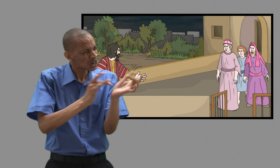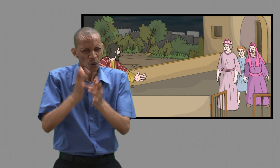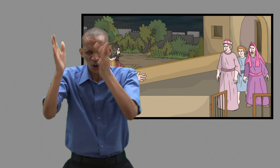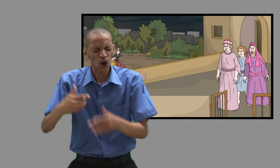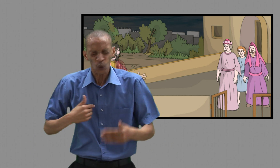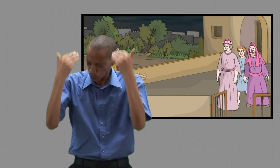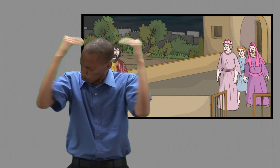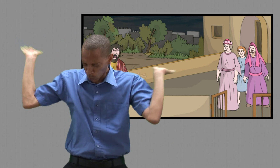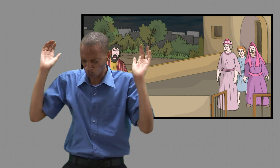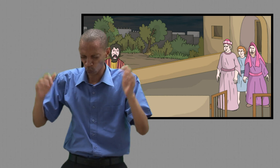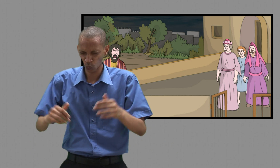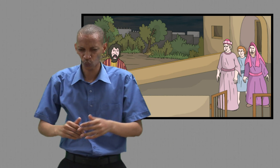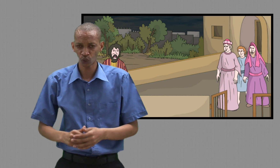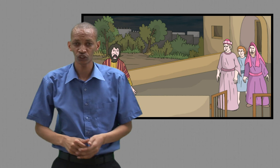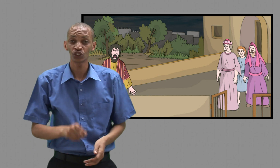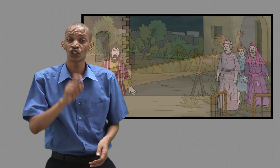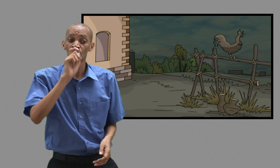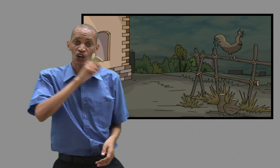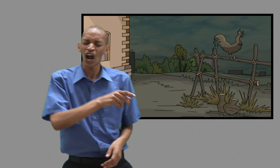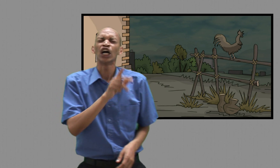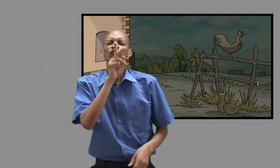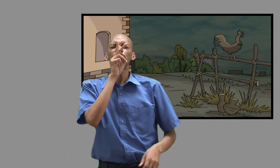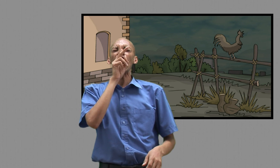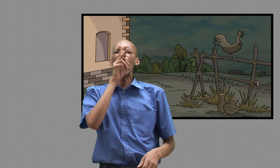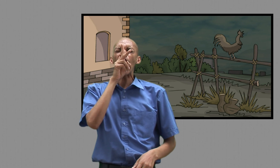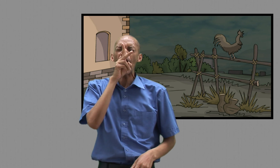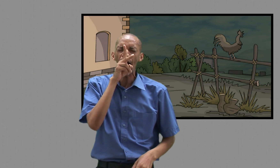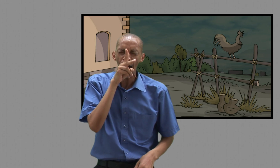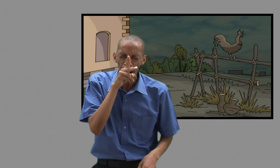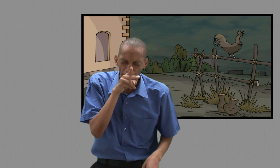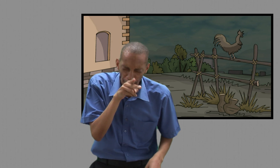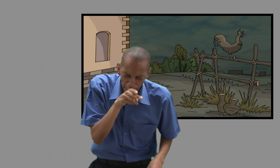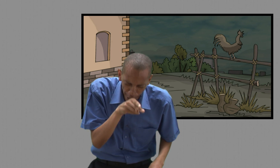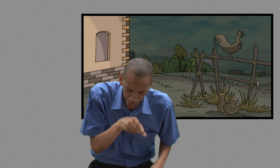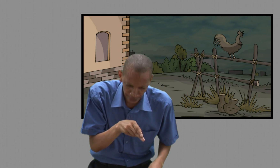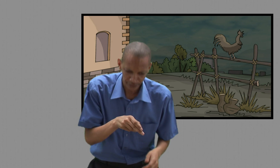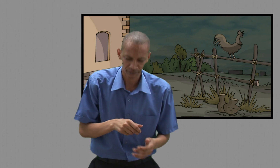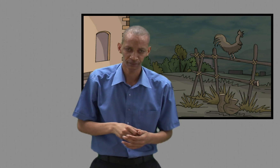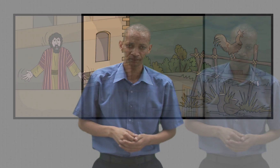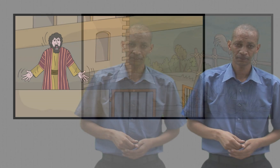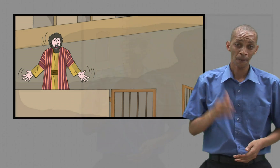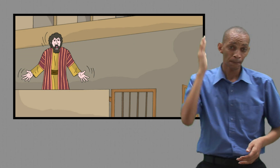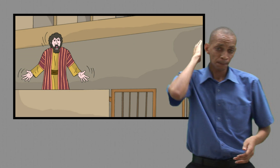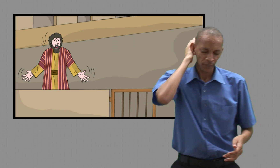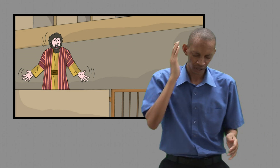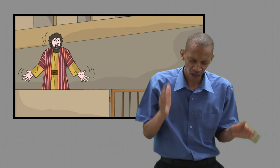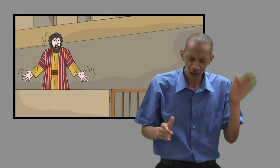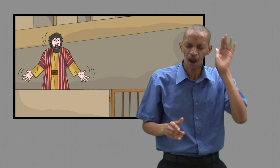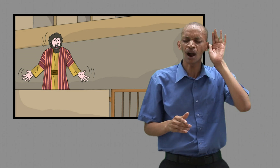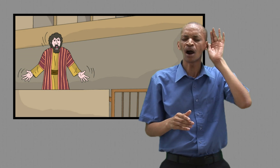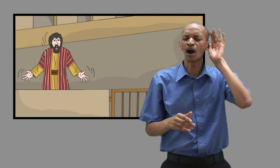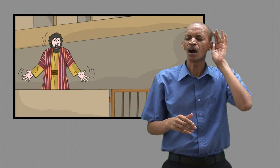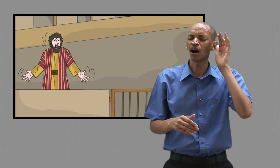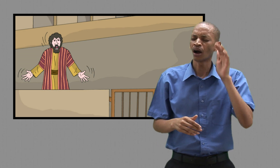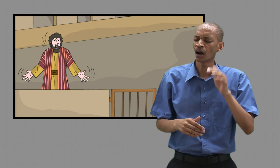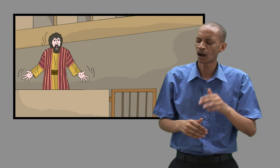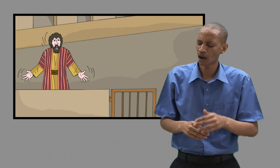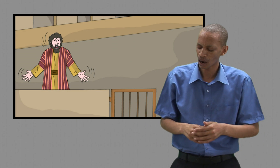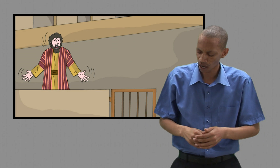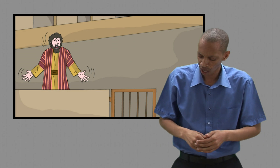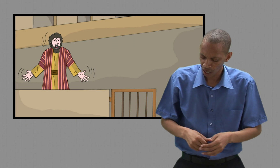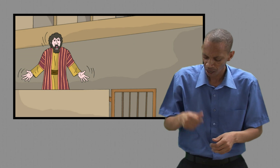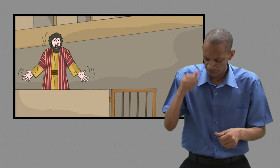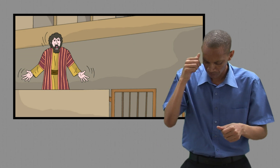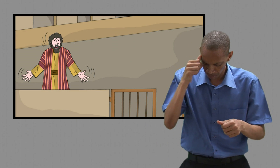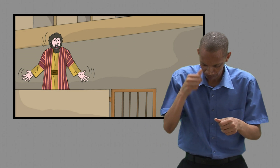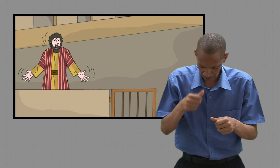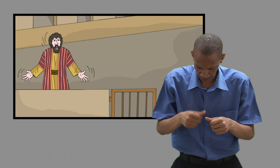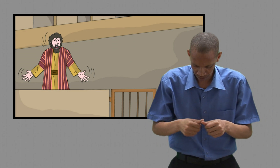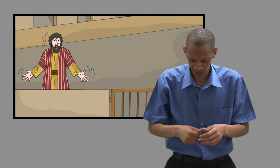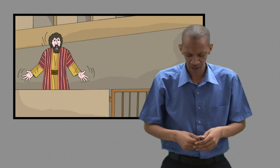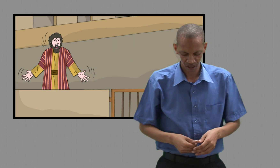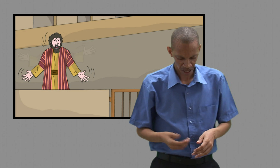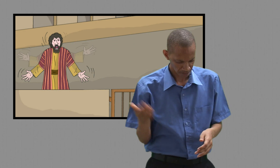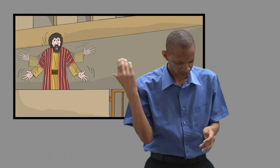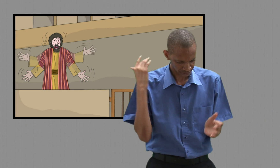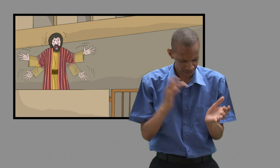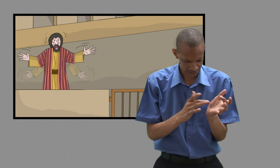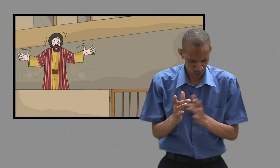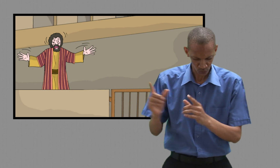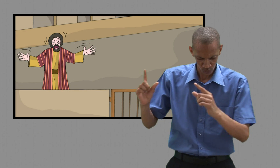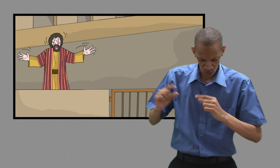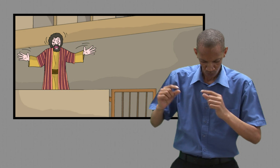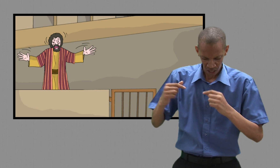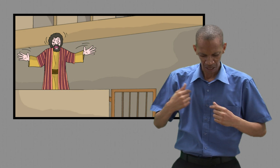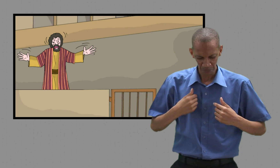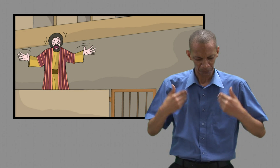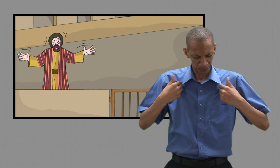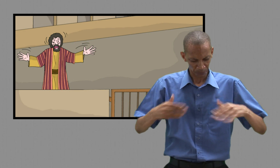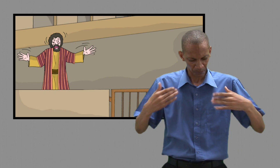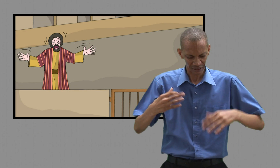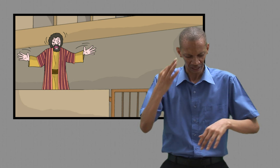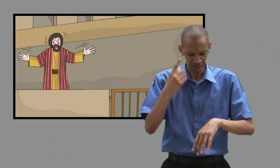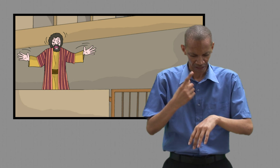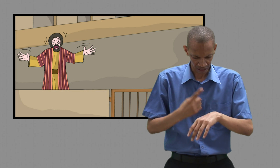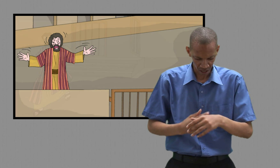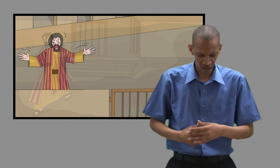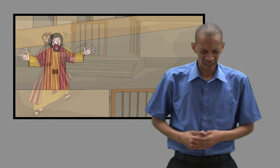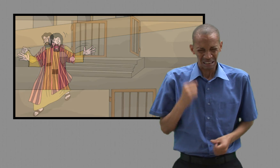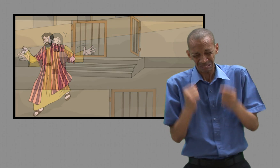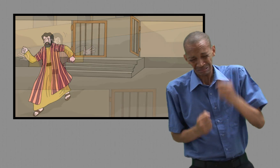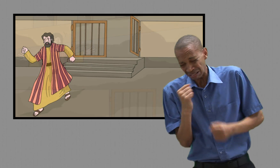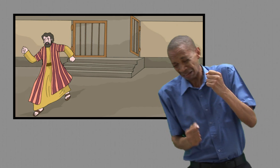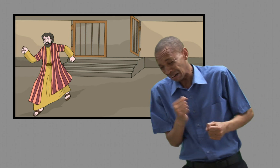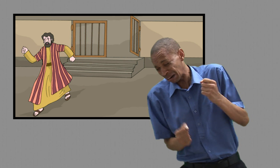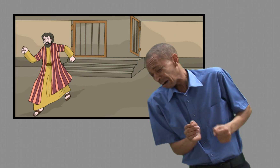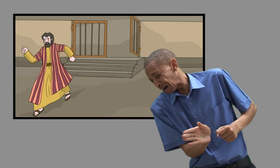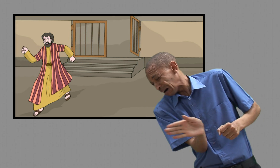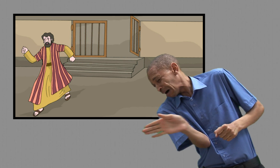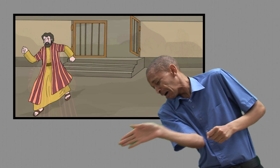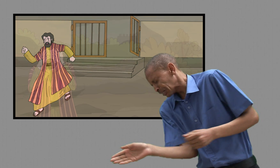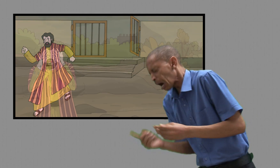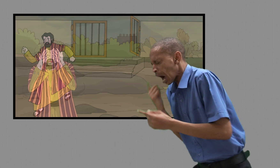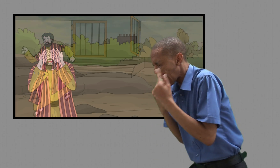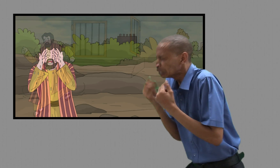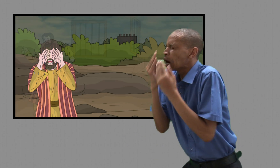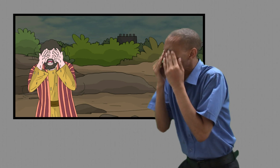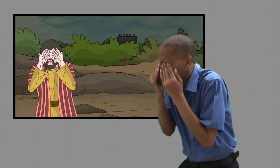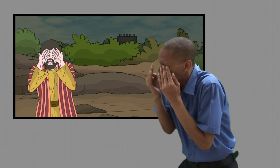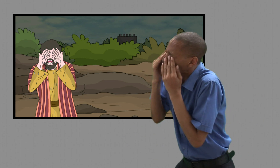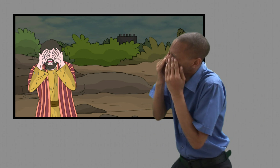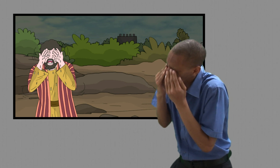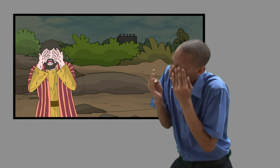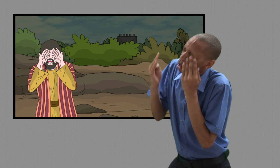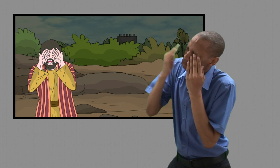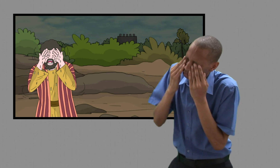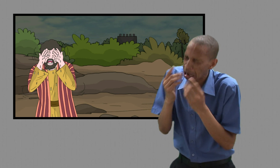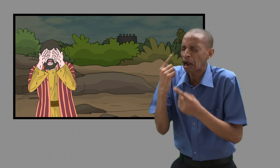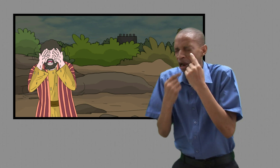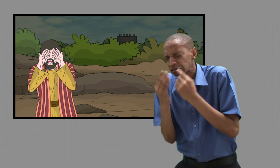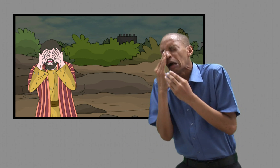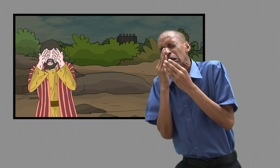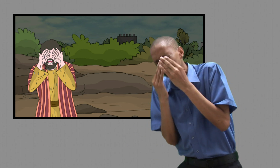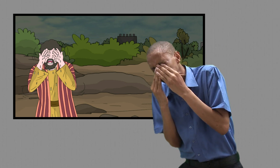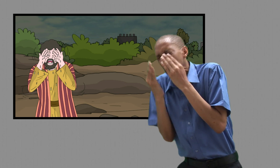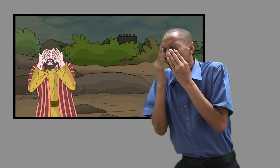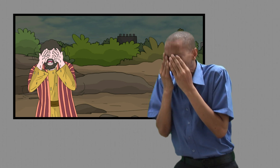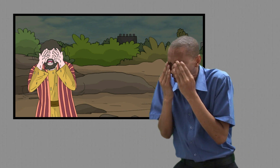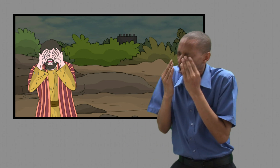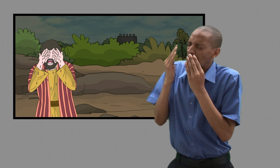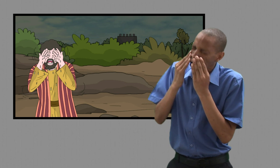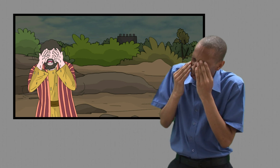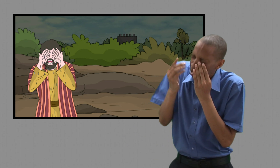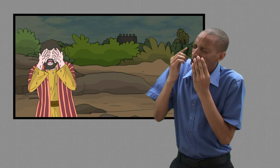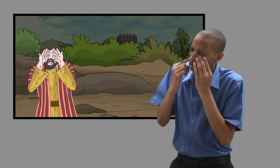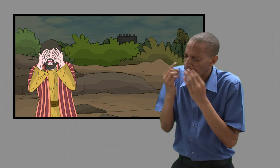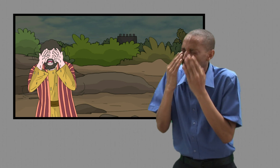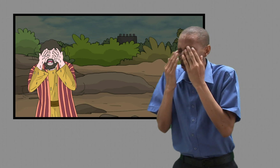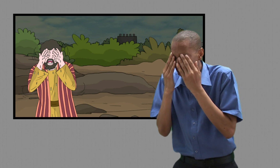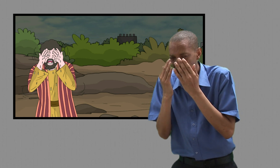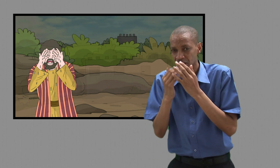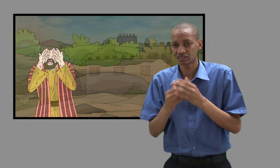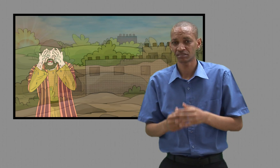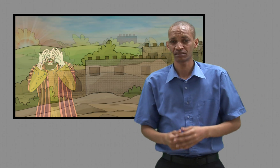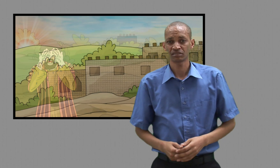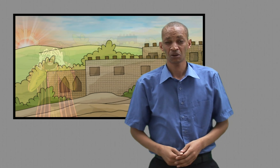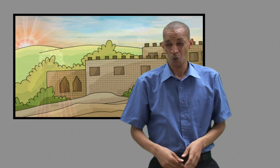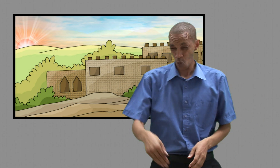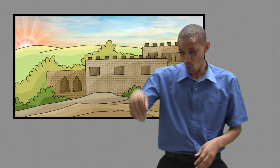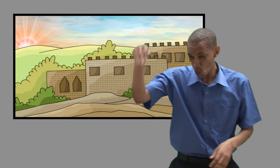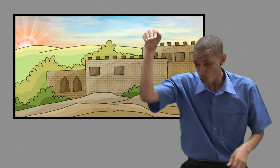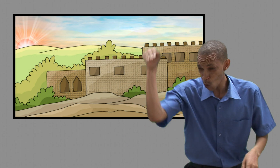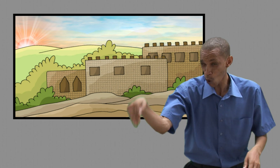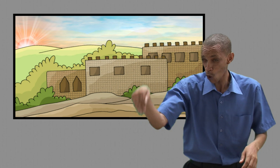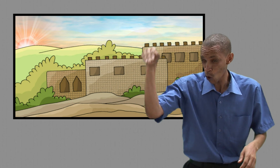And immediately a rooster crowed. Then Peter remembered the word that Jesus had spoken: “Before the rooster crows, you will deny Me three times.” And he went outside and wept bitterly.